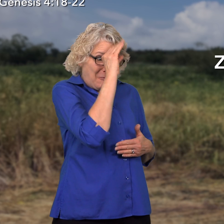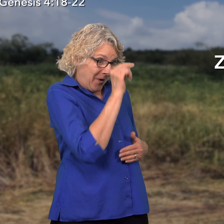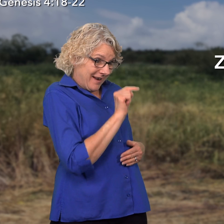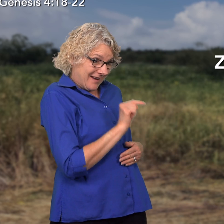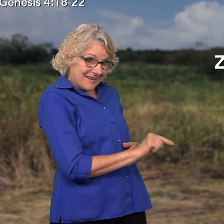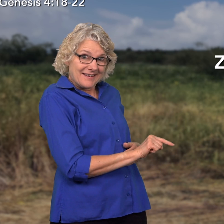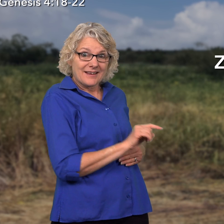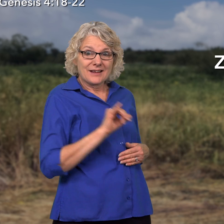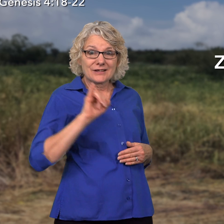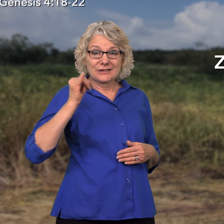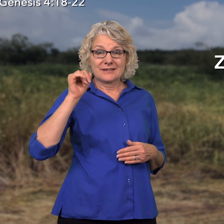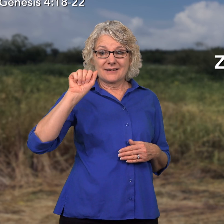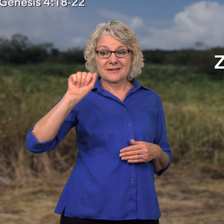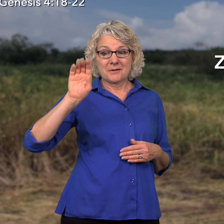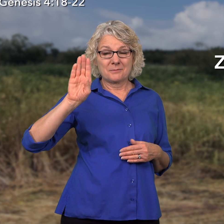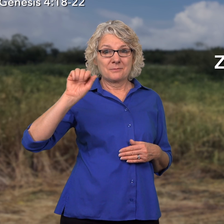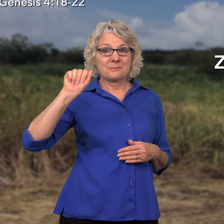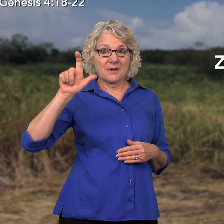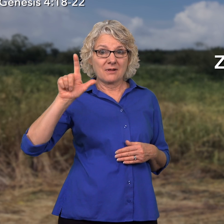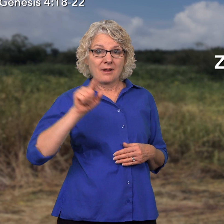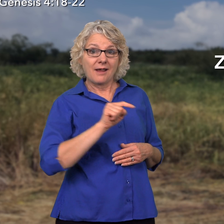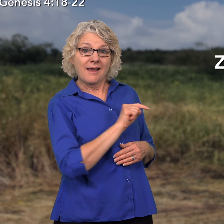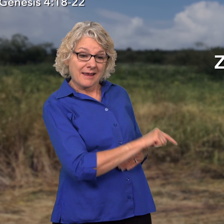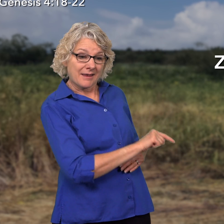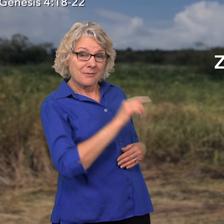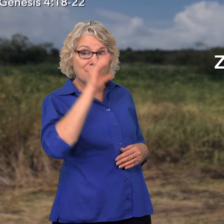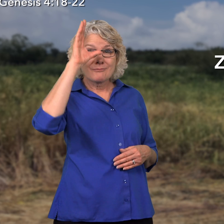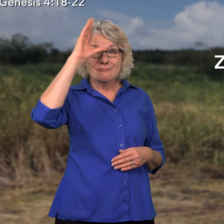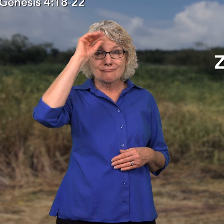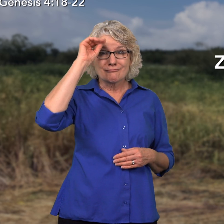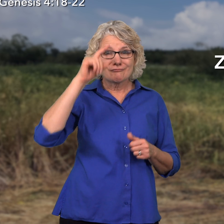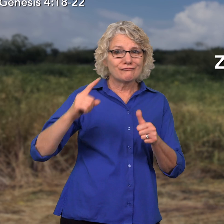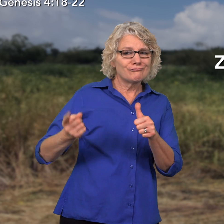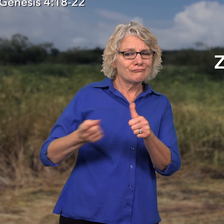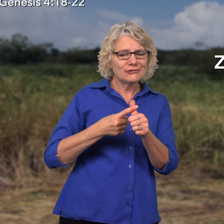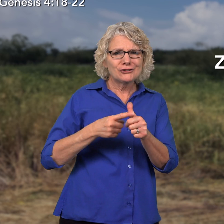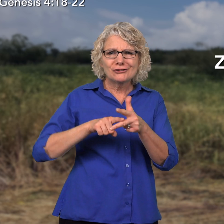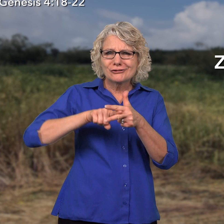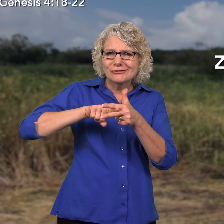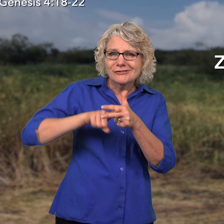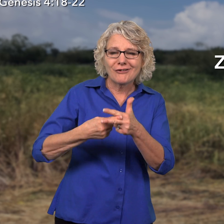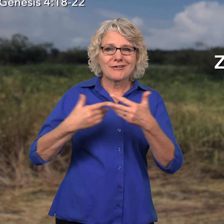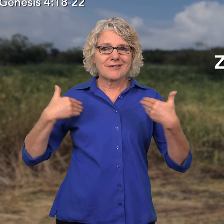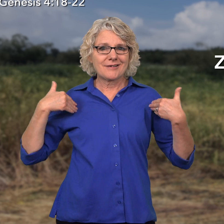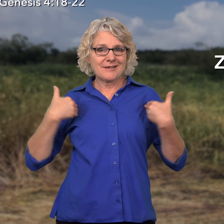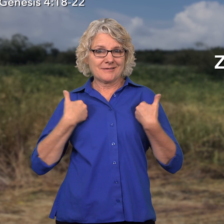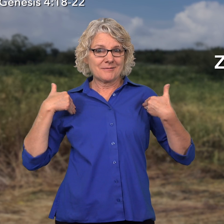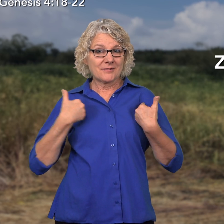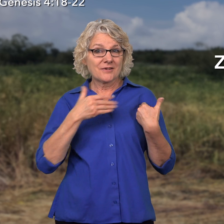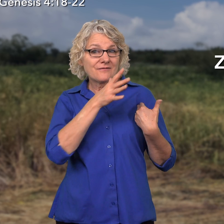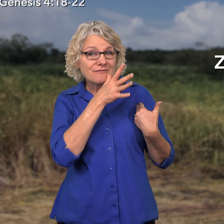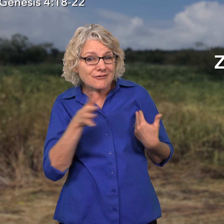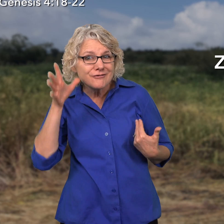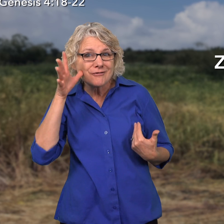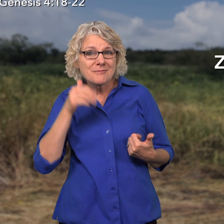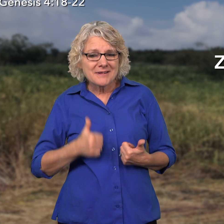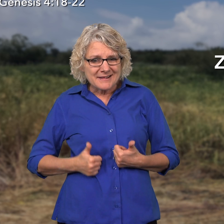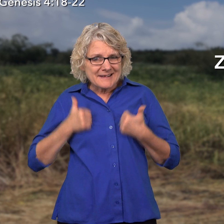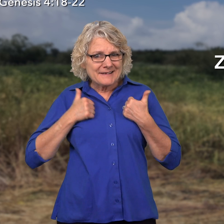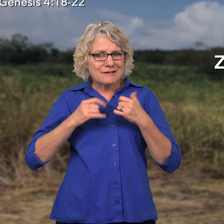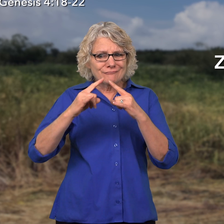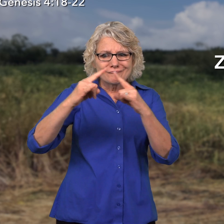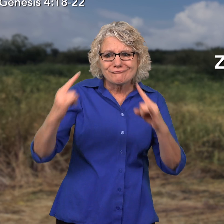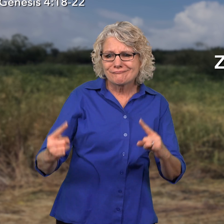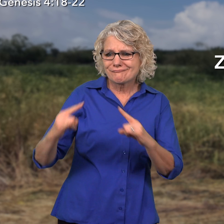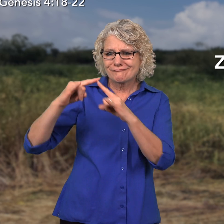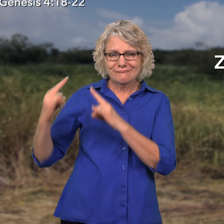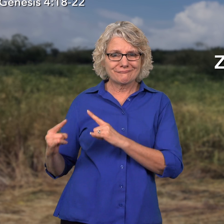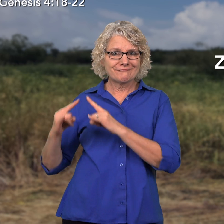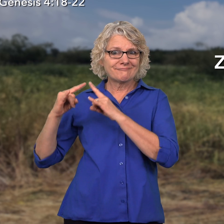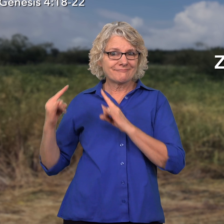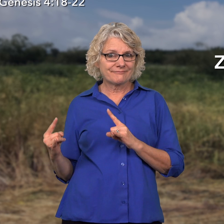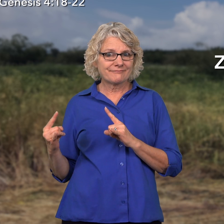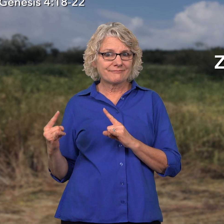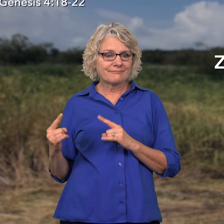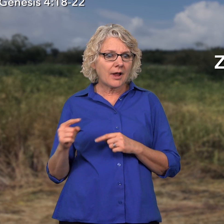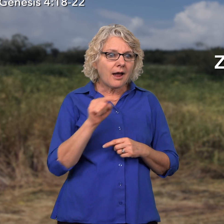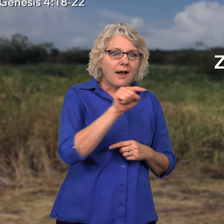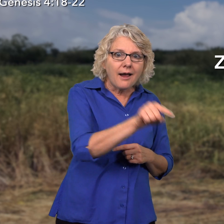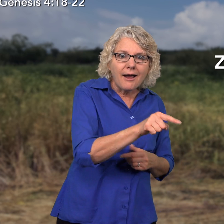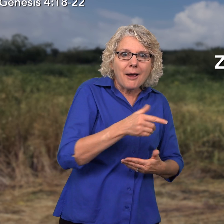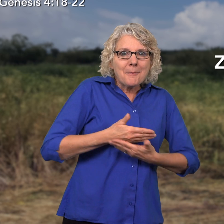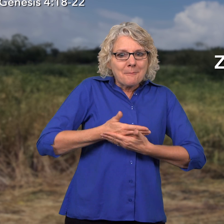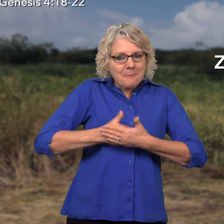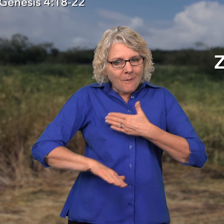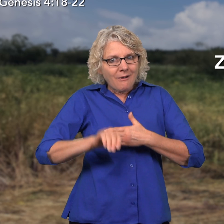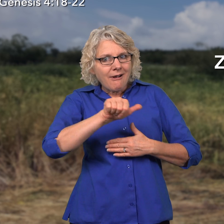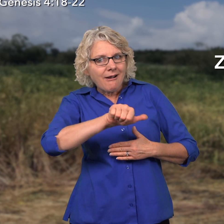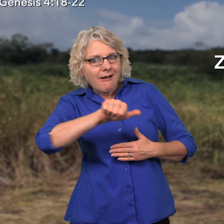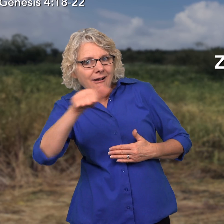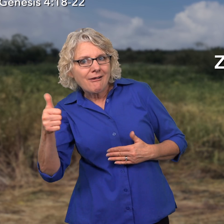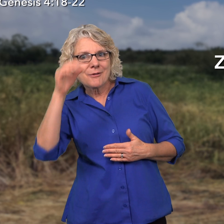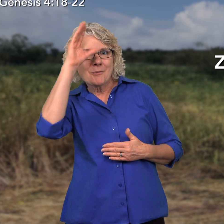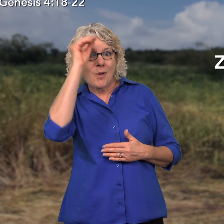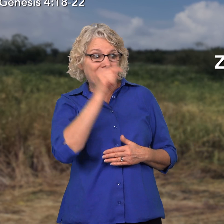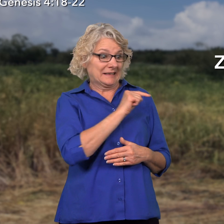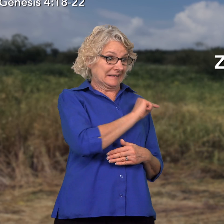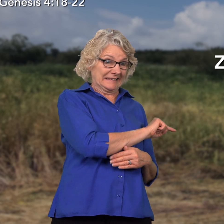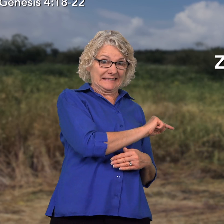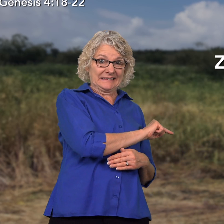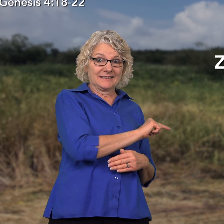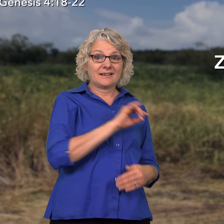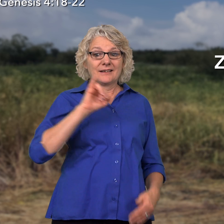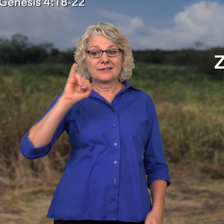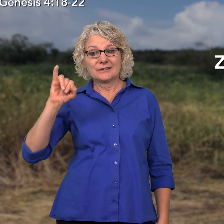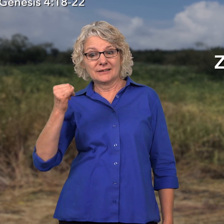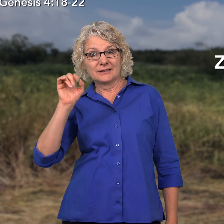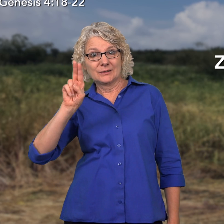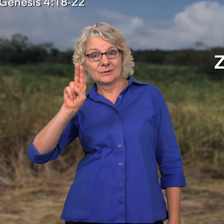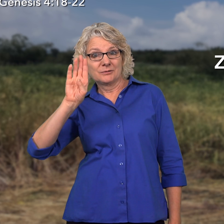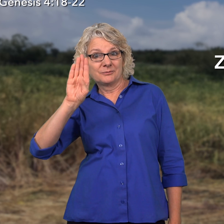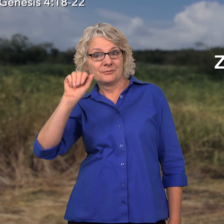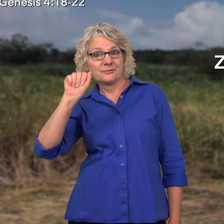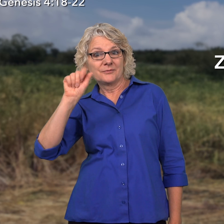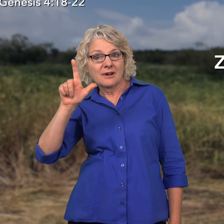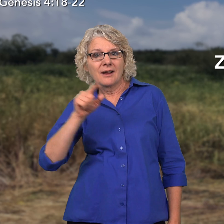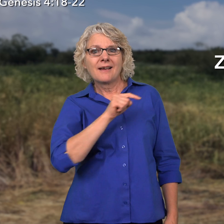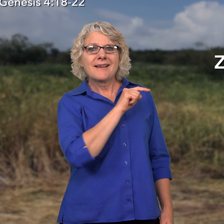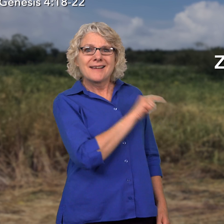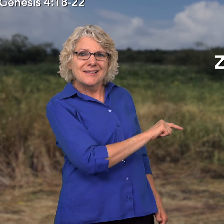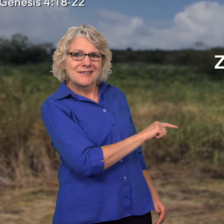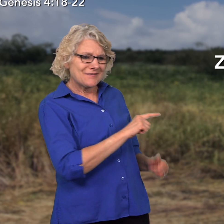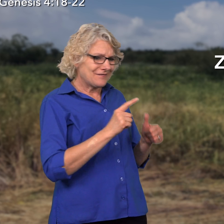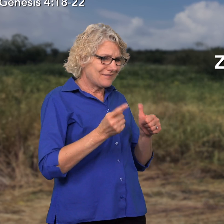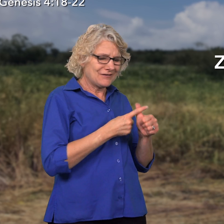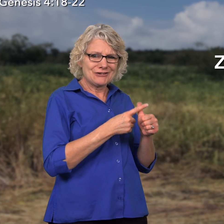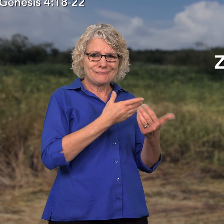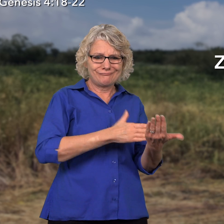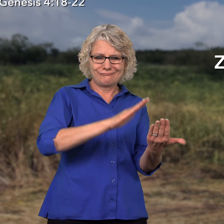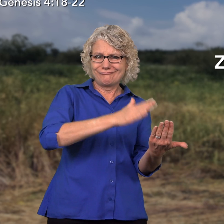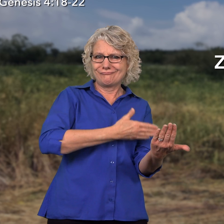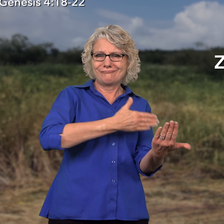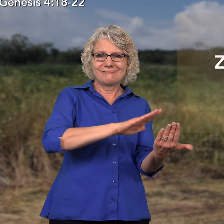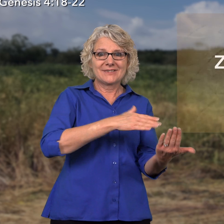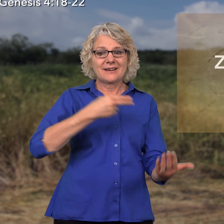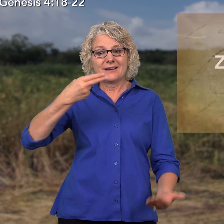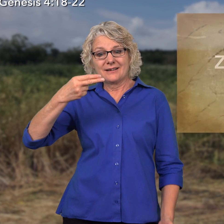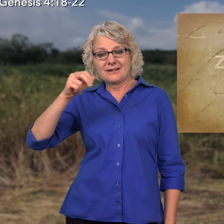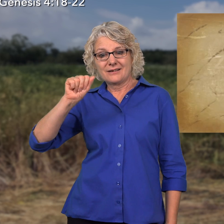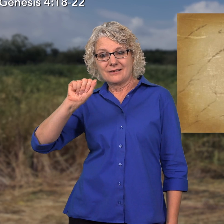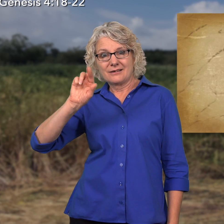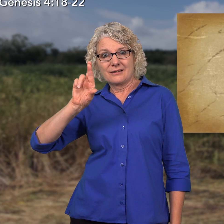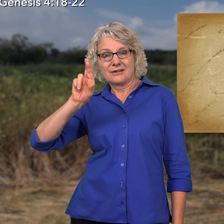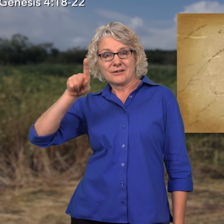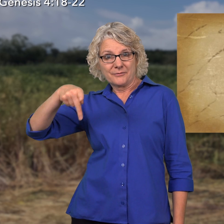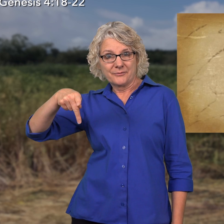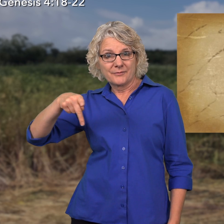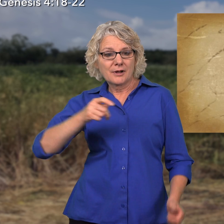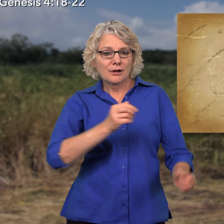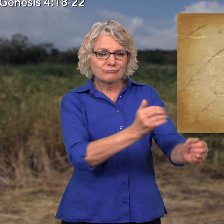Adah gave birth to Jabal; he was the father of those who dwell in tents and raise livestock. And his brother’s name was Jubal;